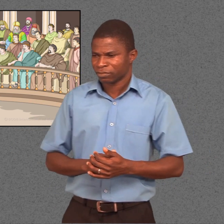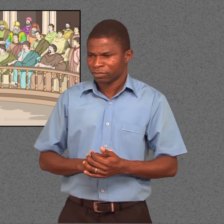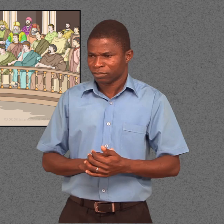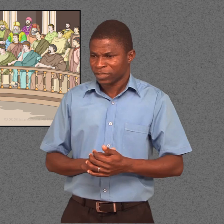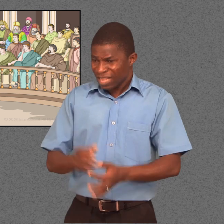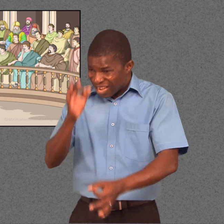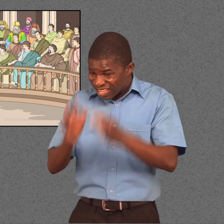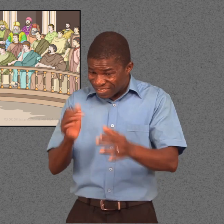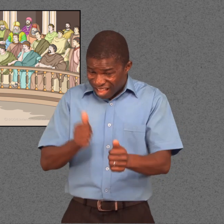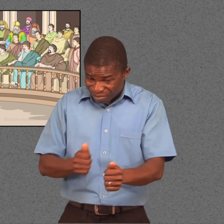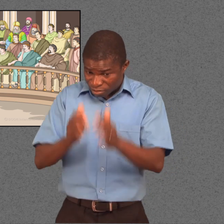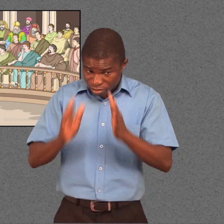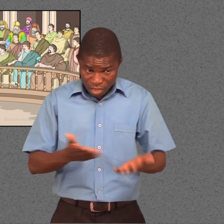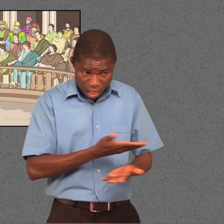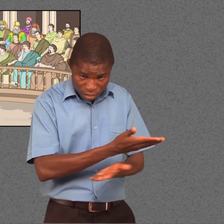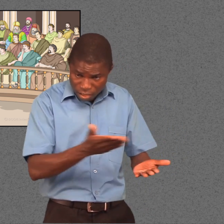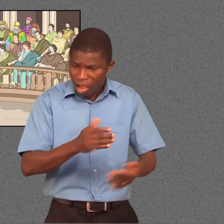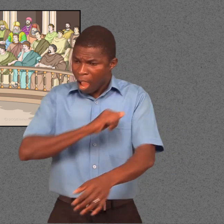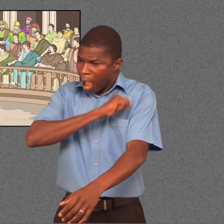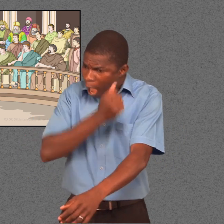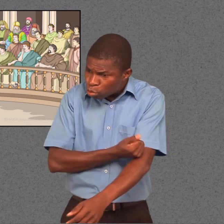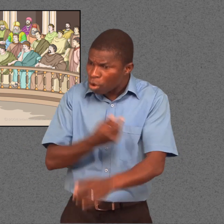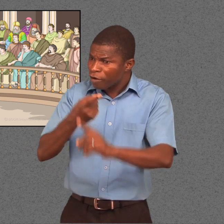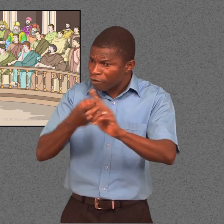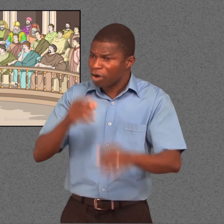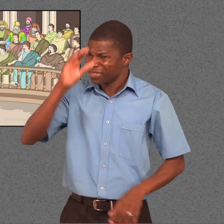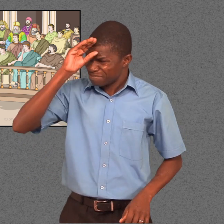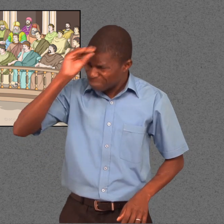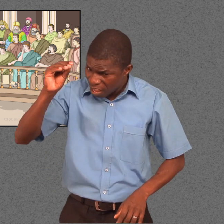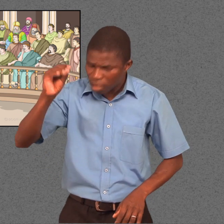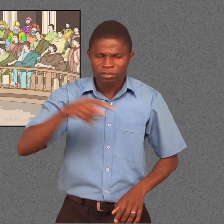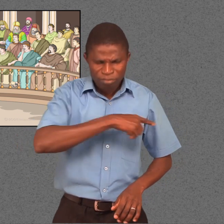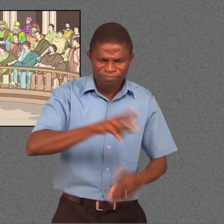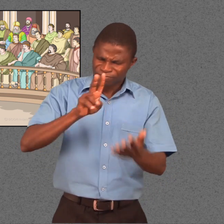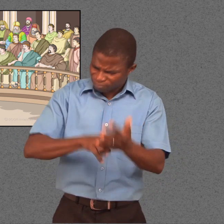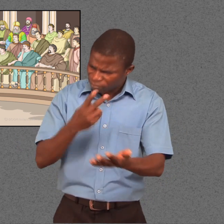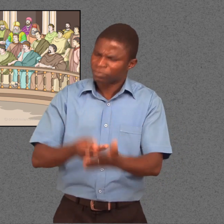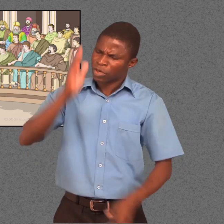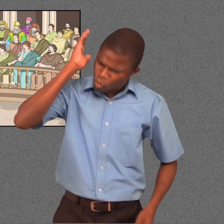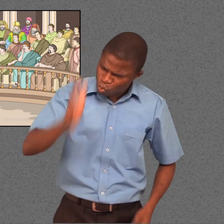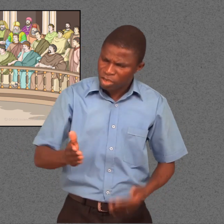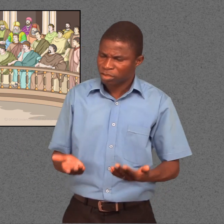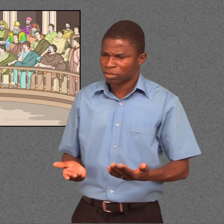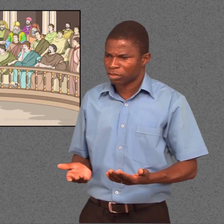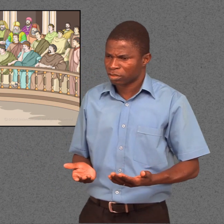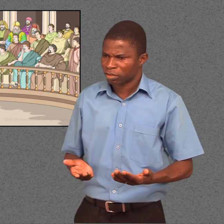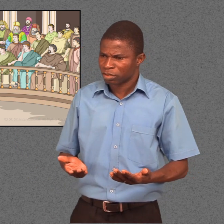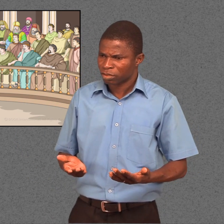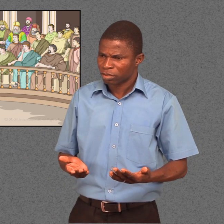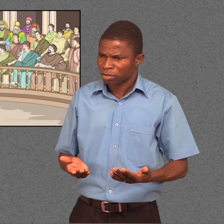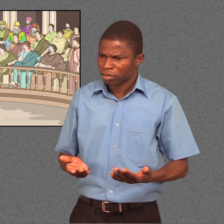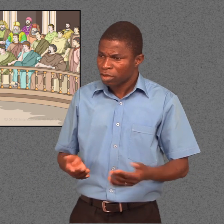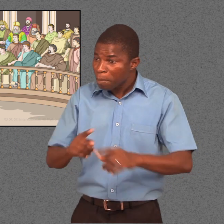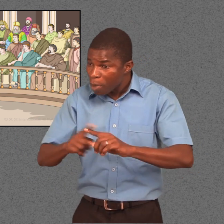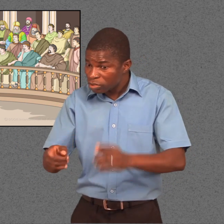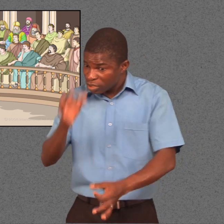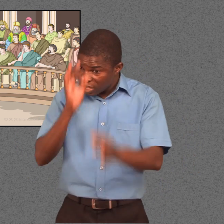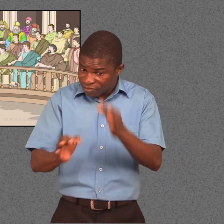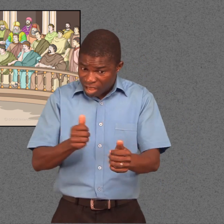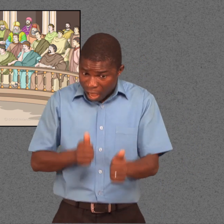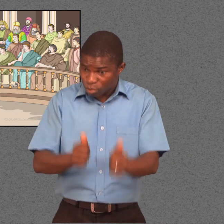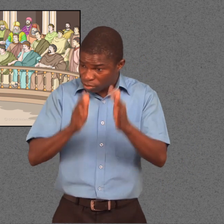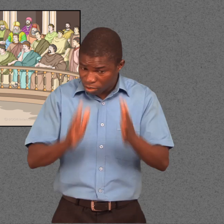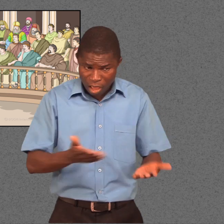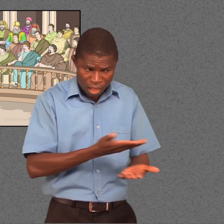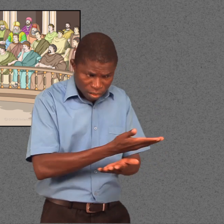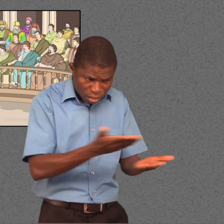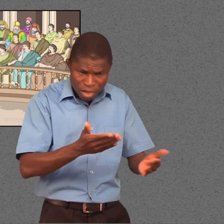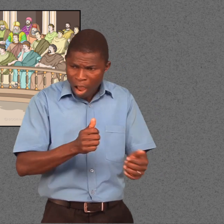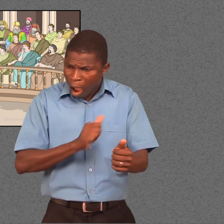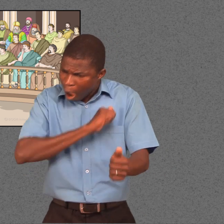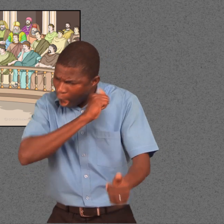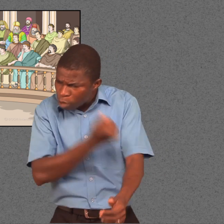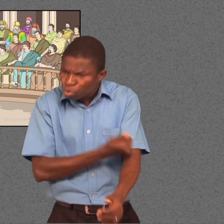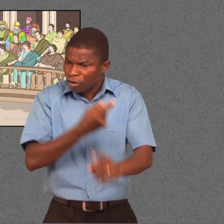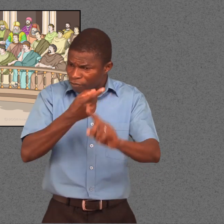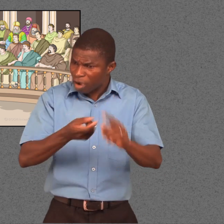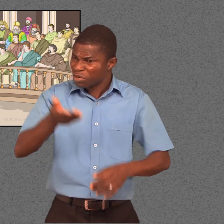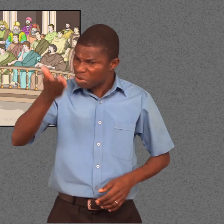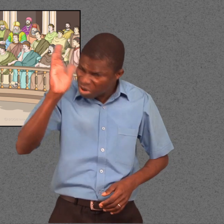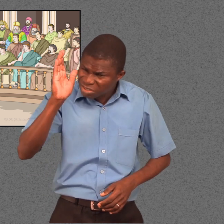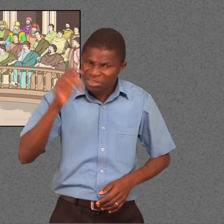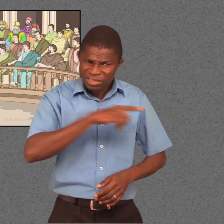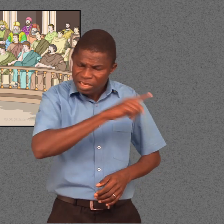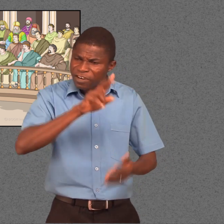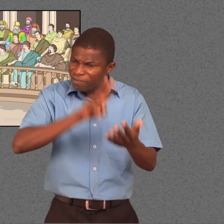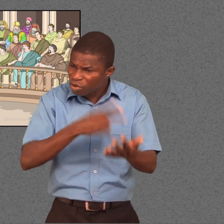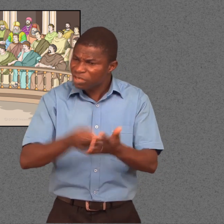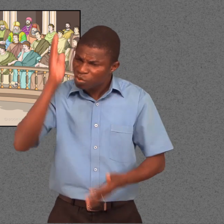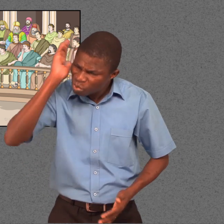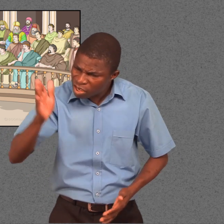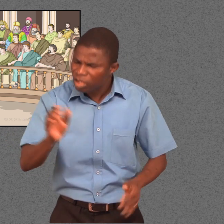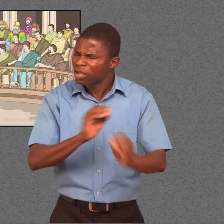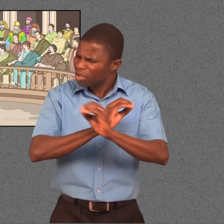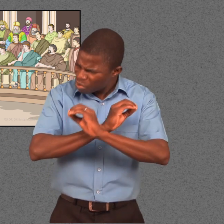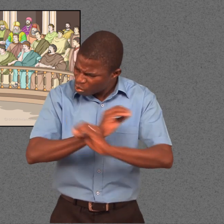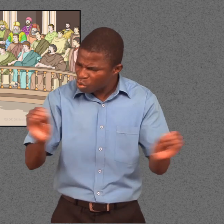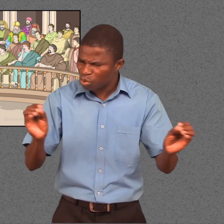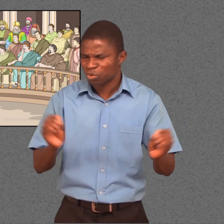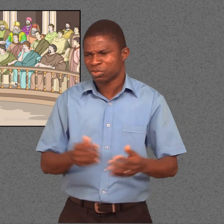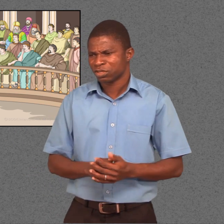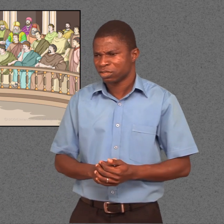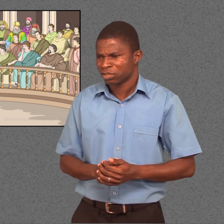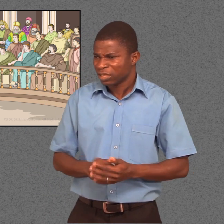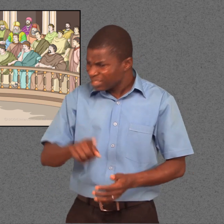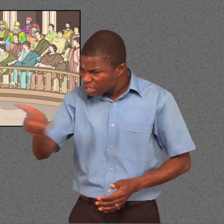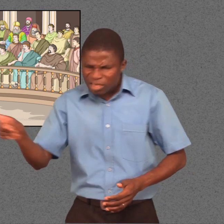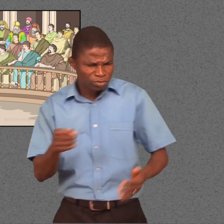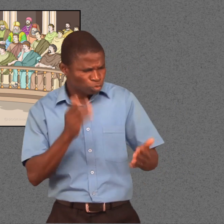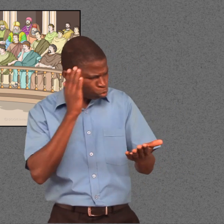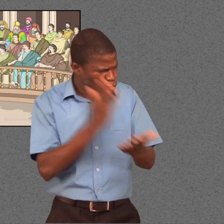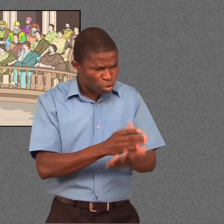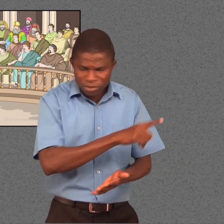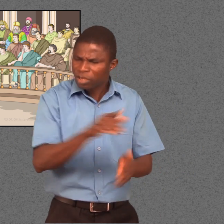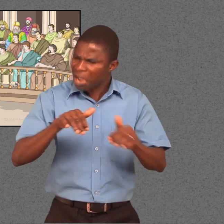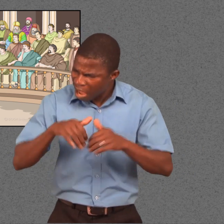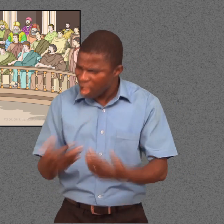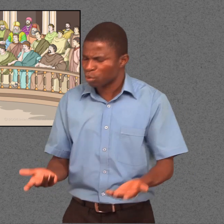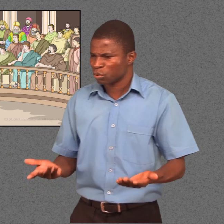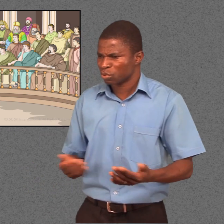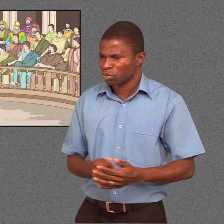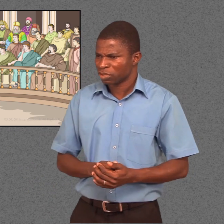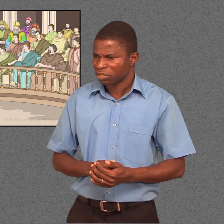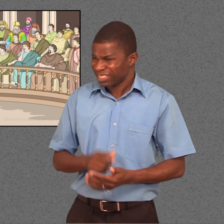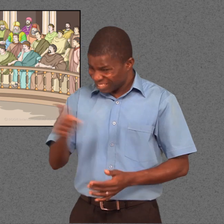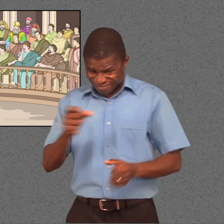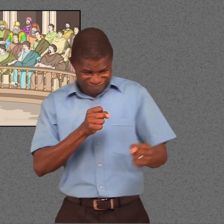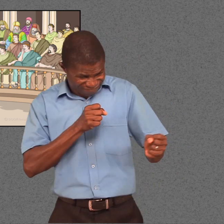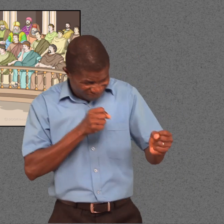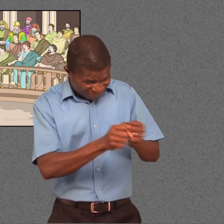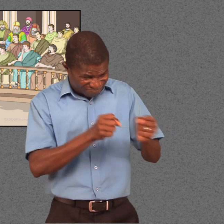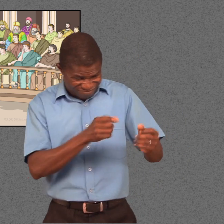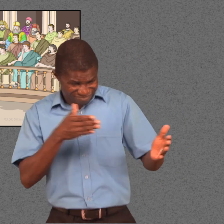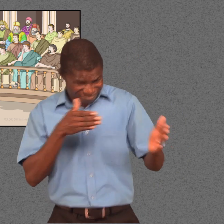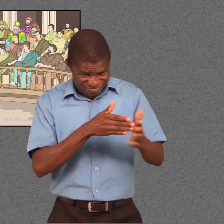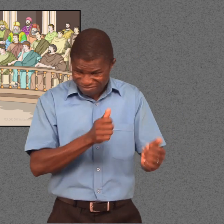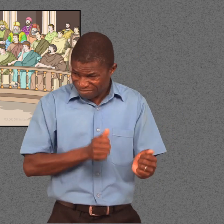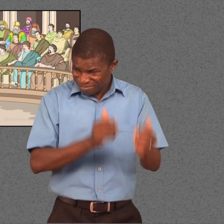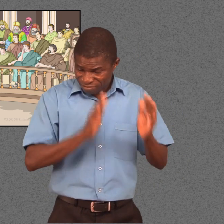So in the present case I advise you: Leave these men alone. Let them go!